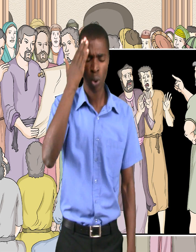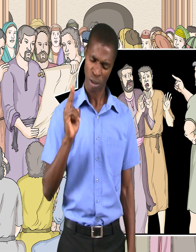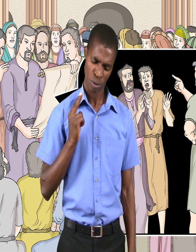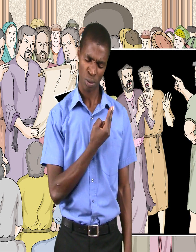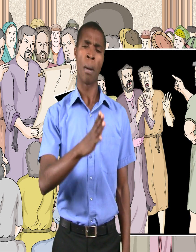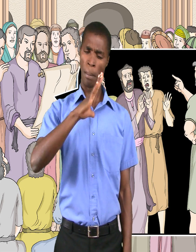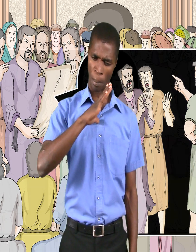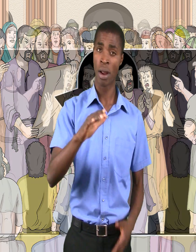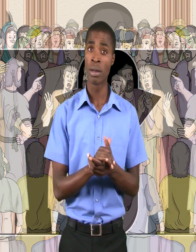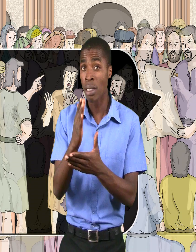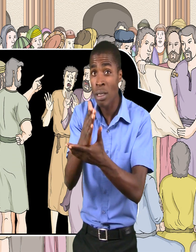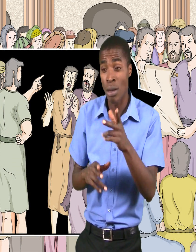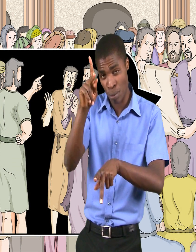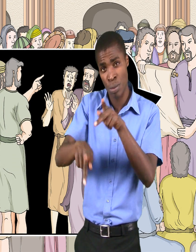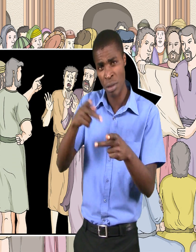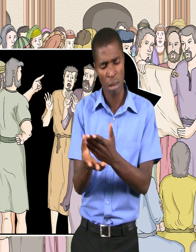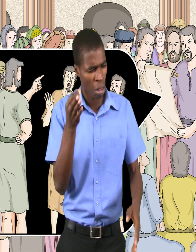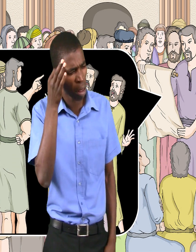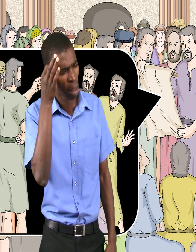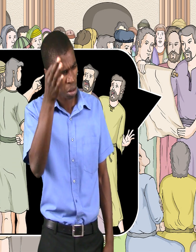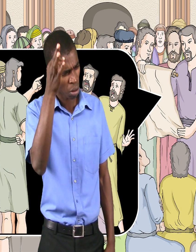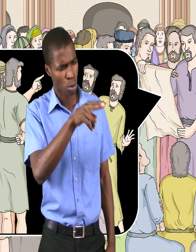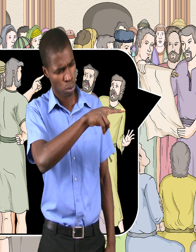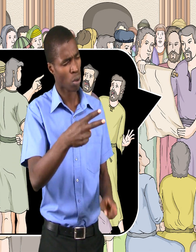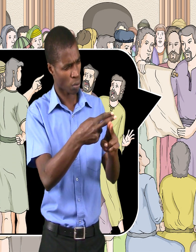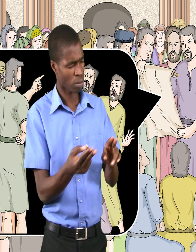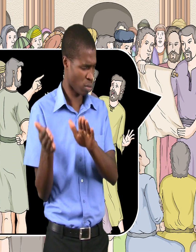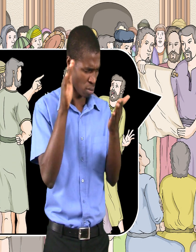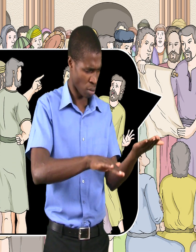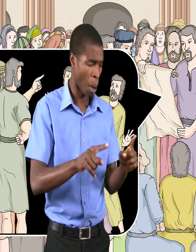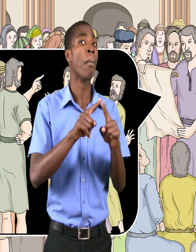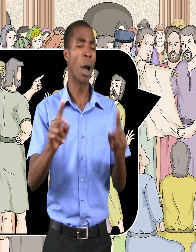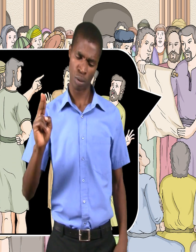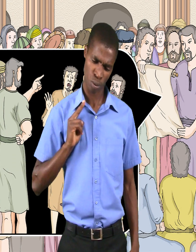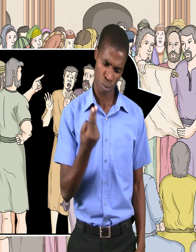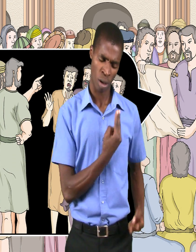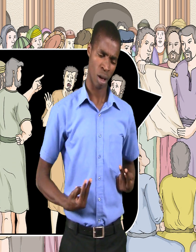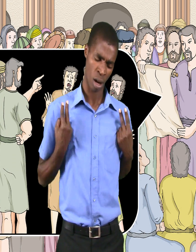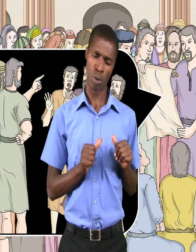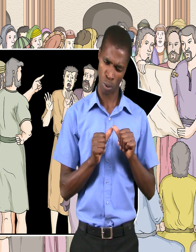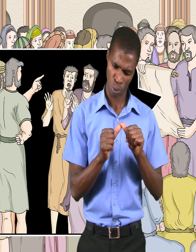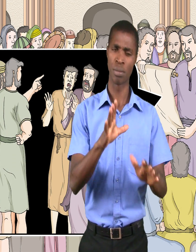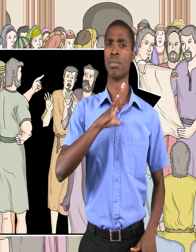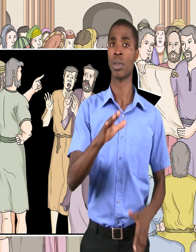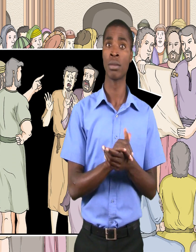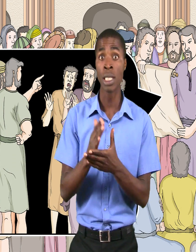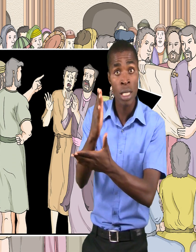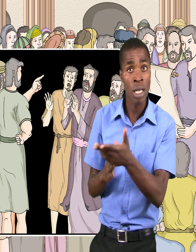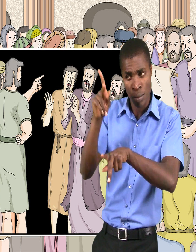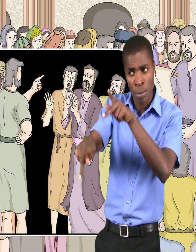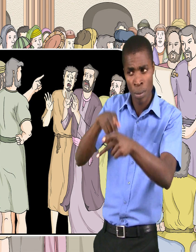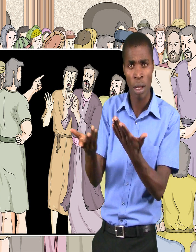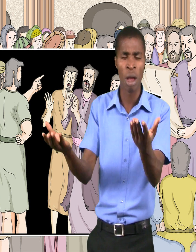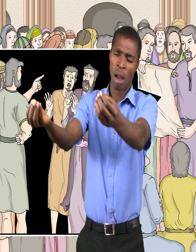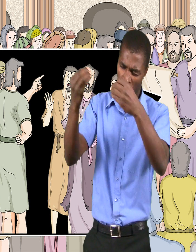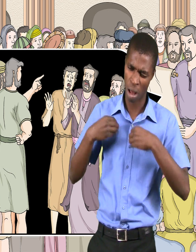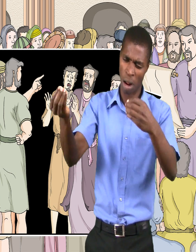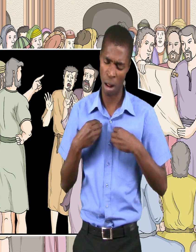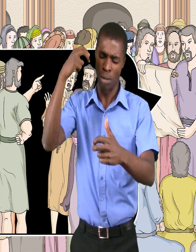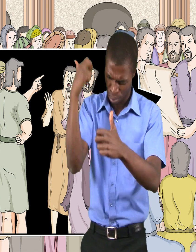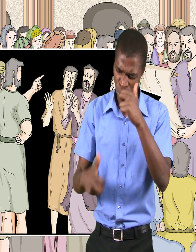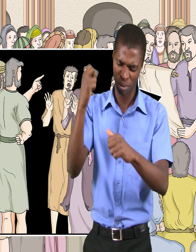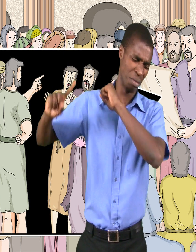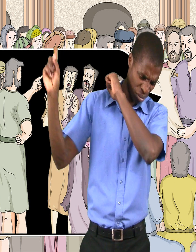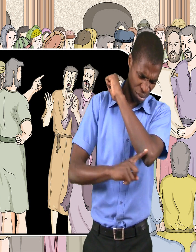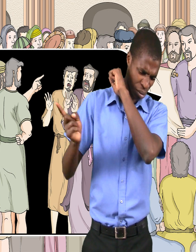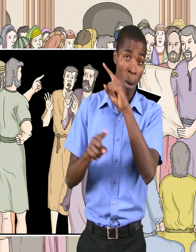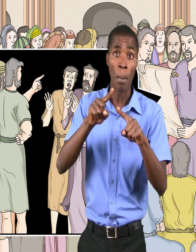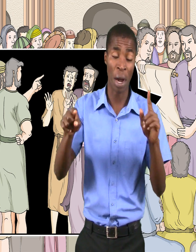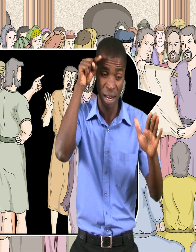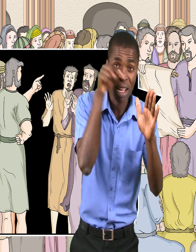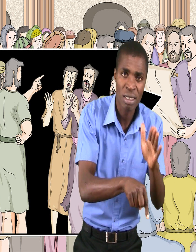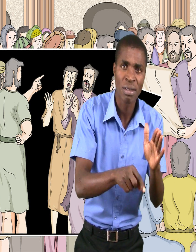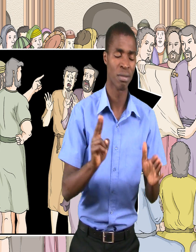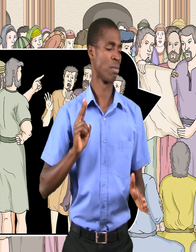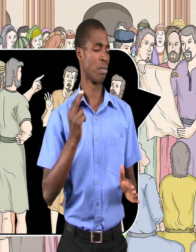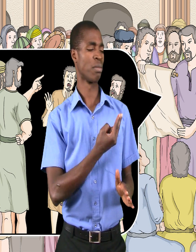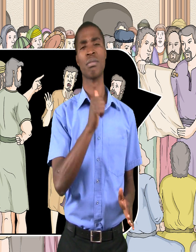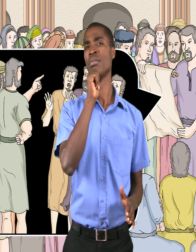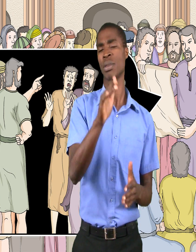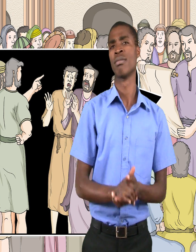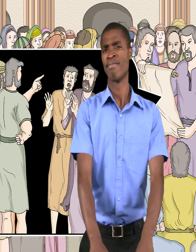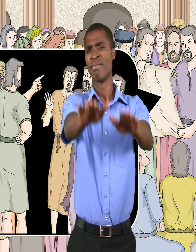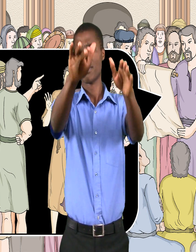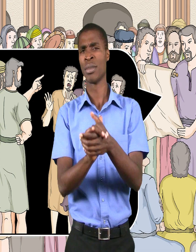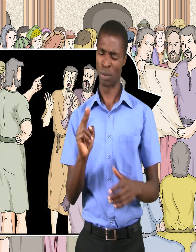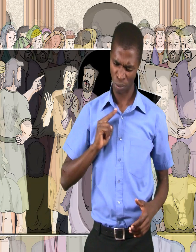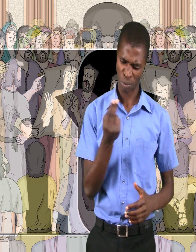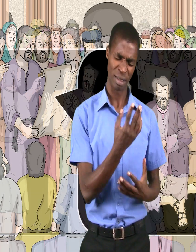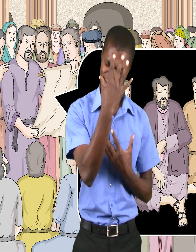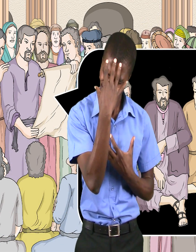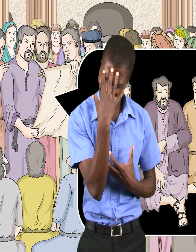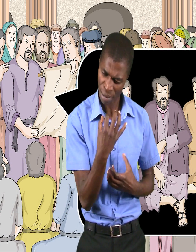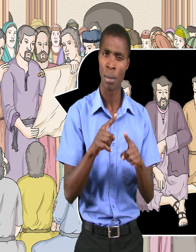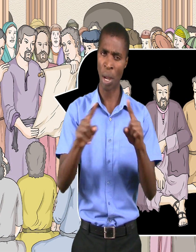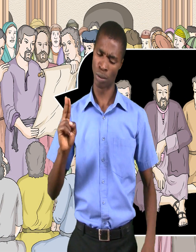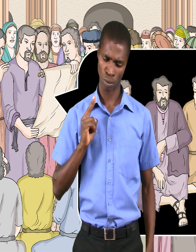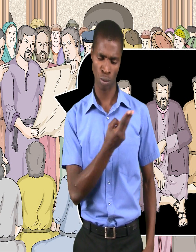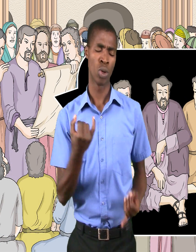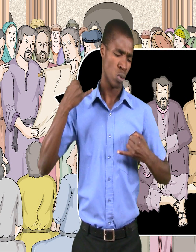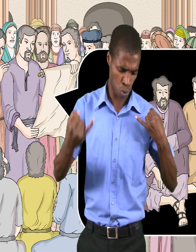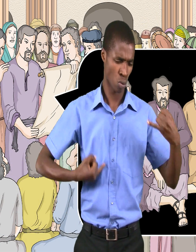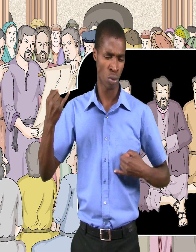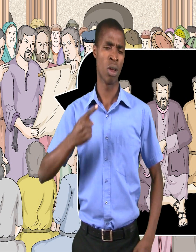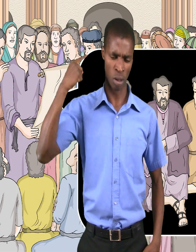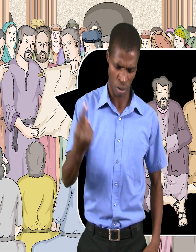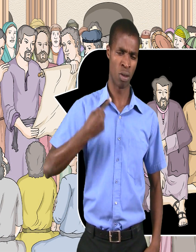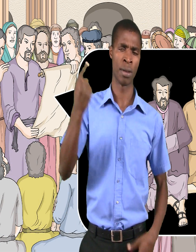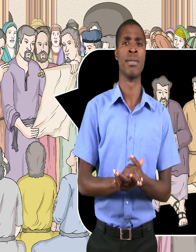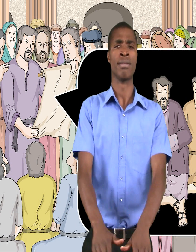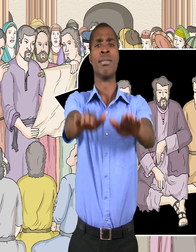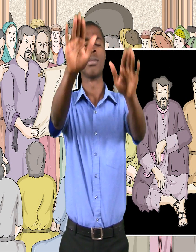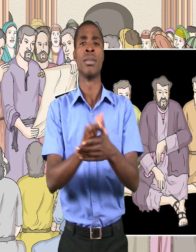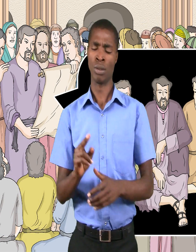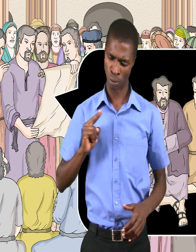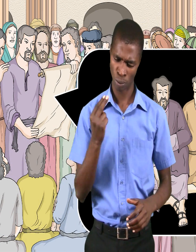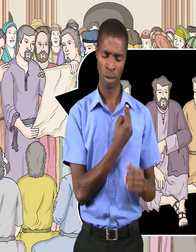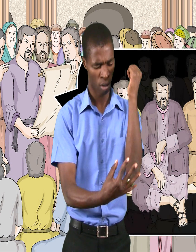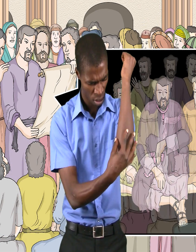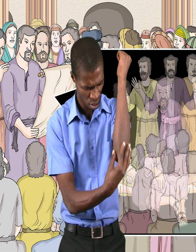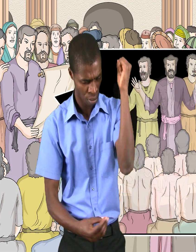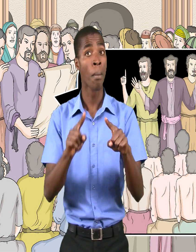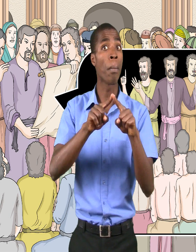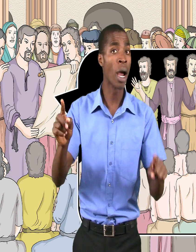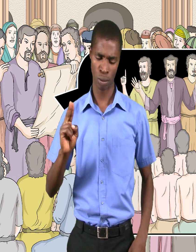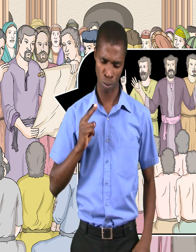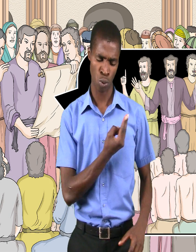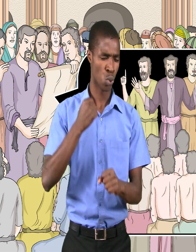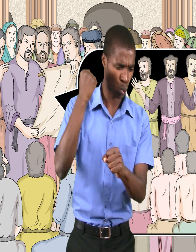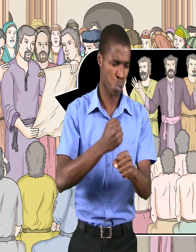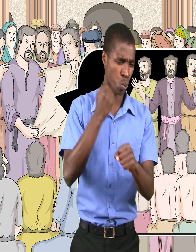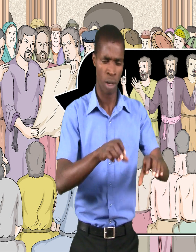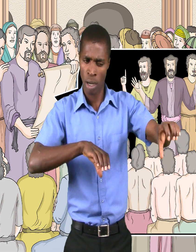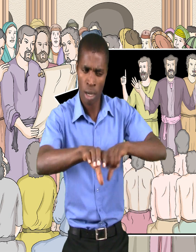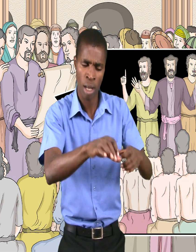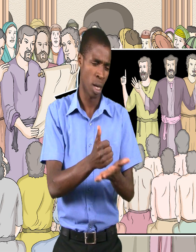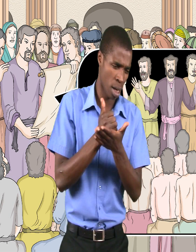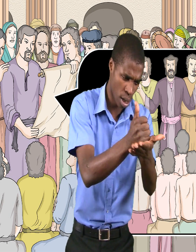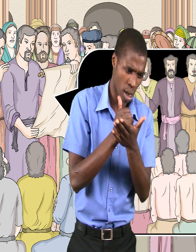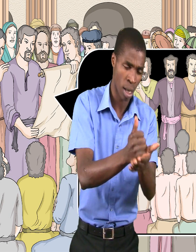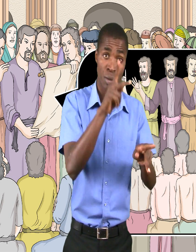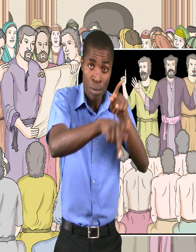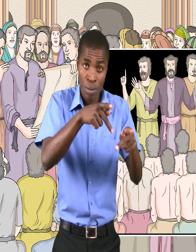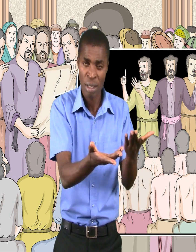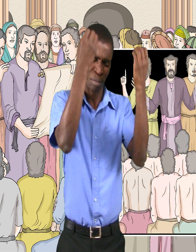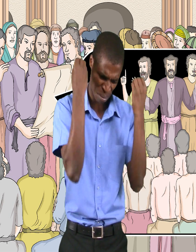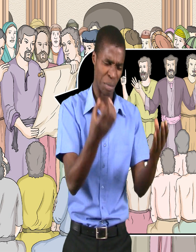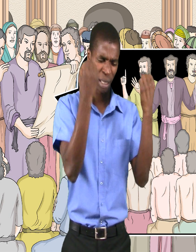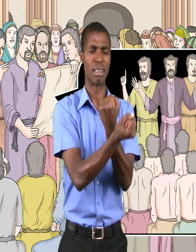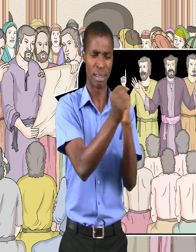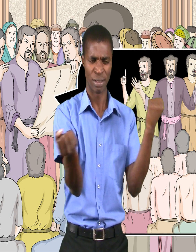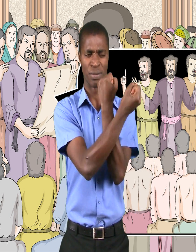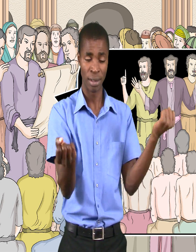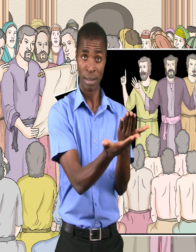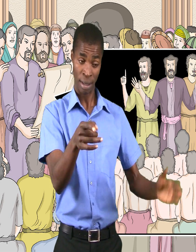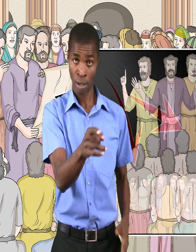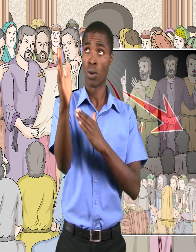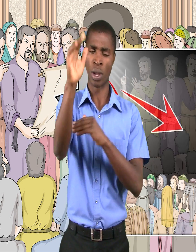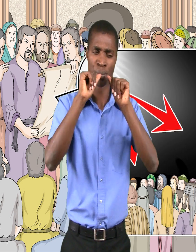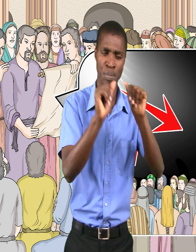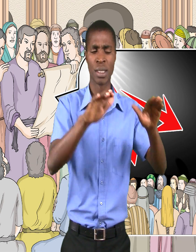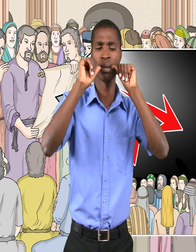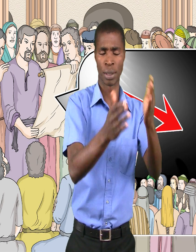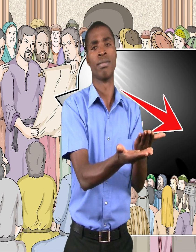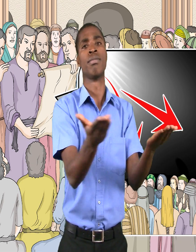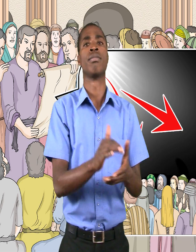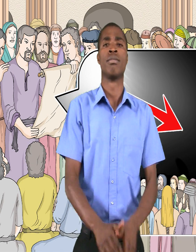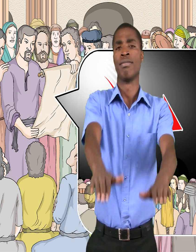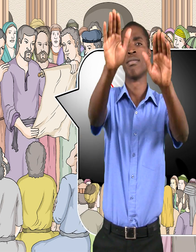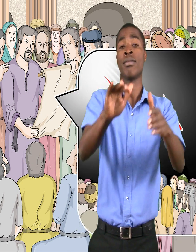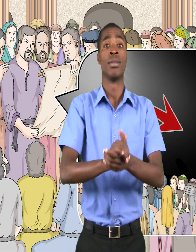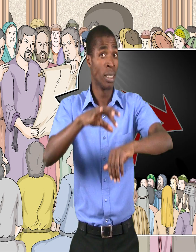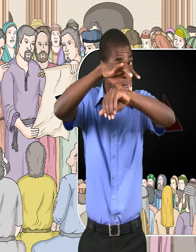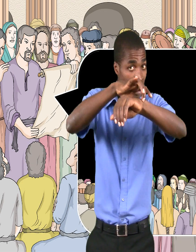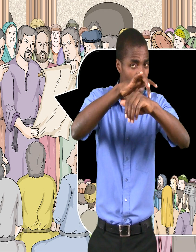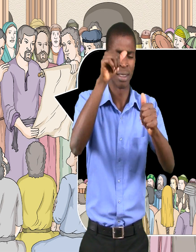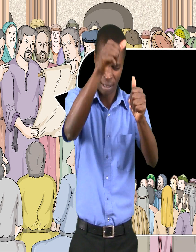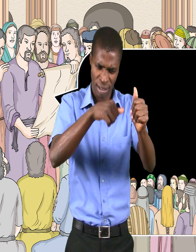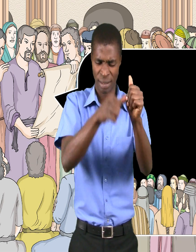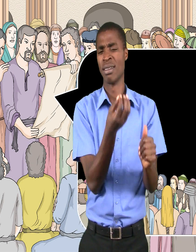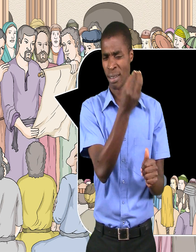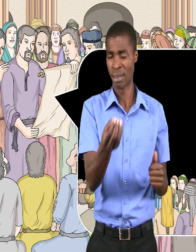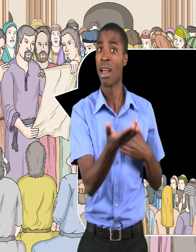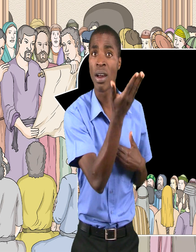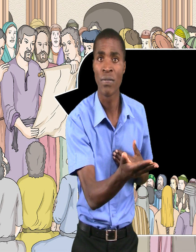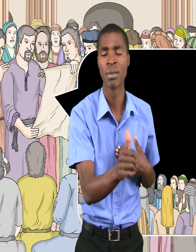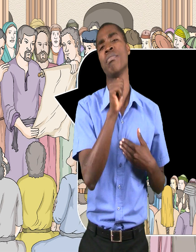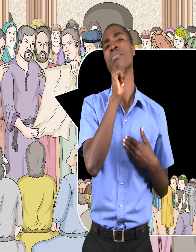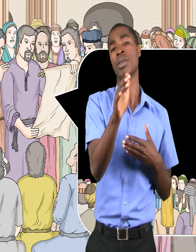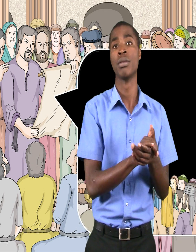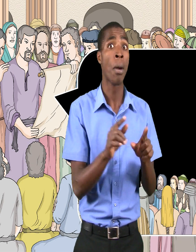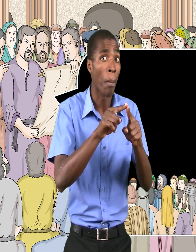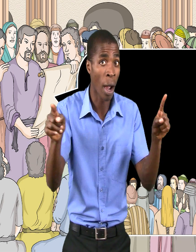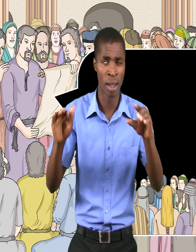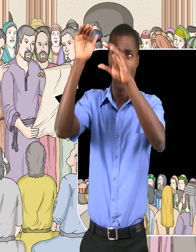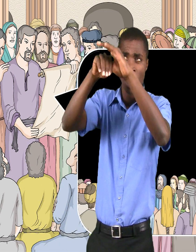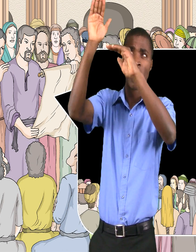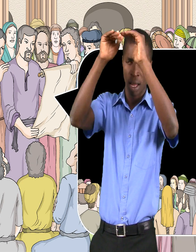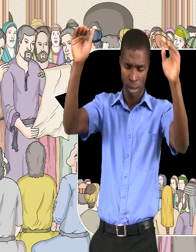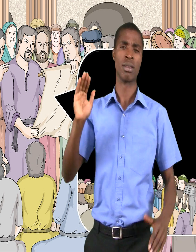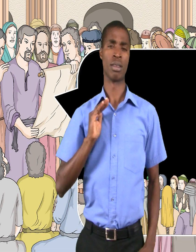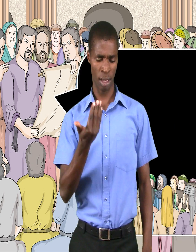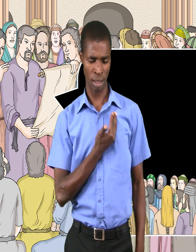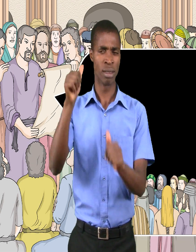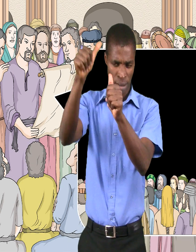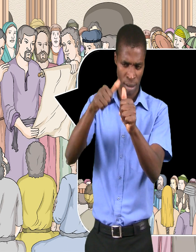punished, yet not killed; sorrowful, yet always rejoicing; poor, yet making many rich; having nothing, and yet possessing everything.